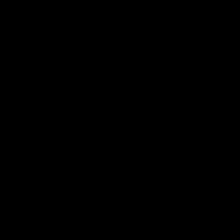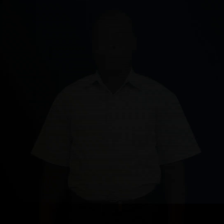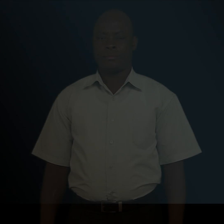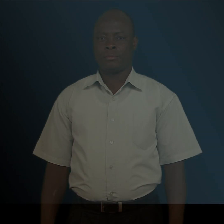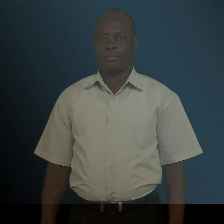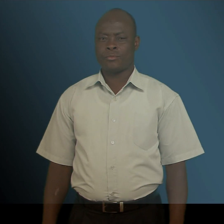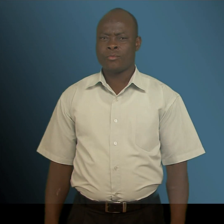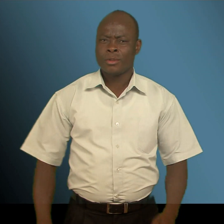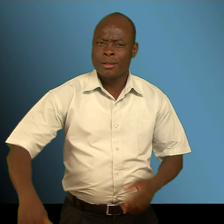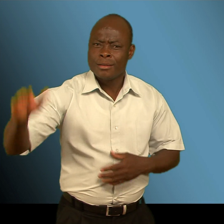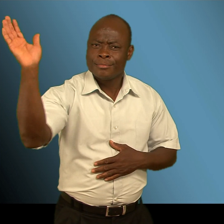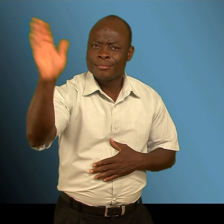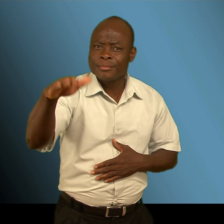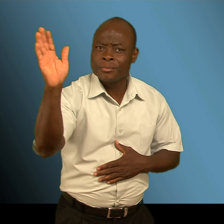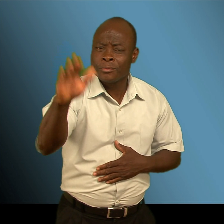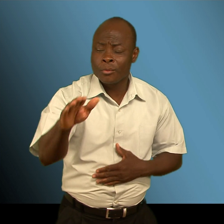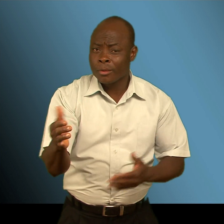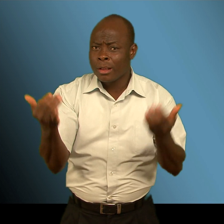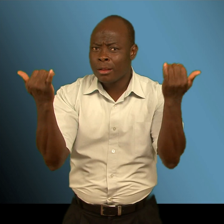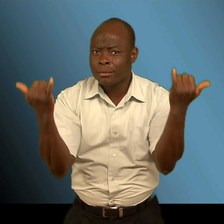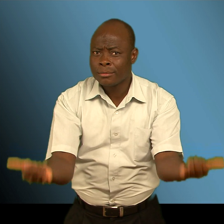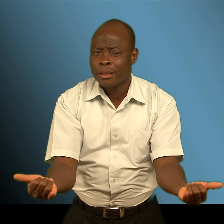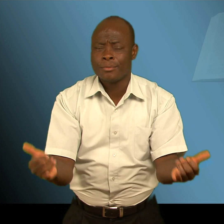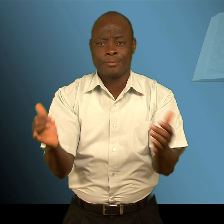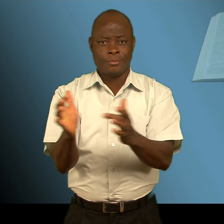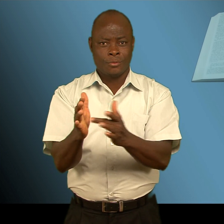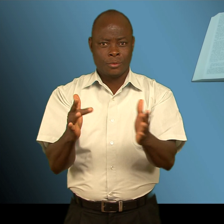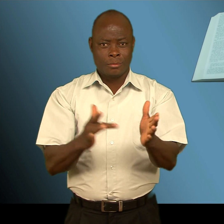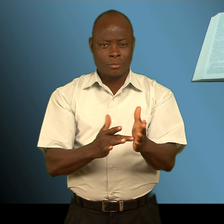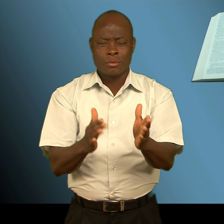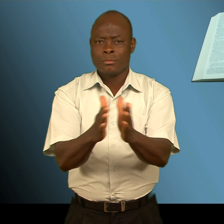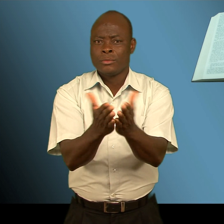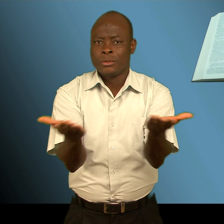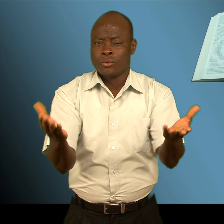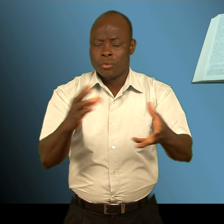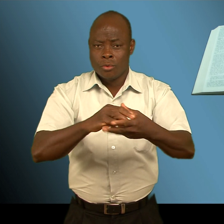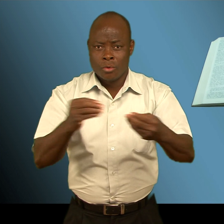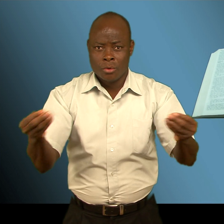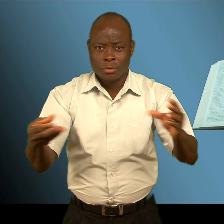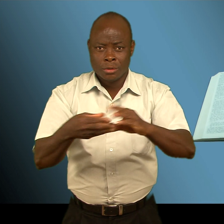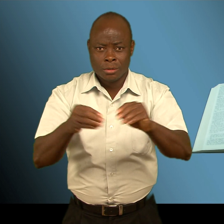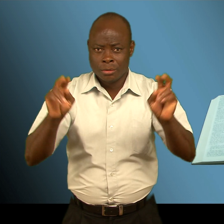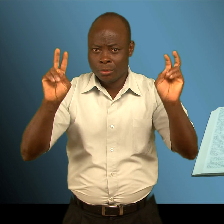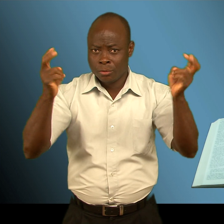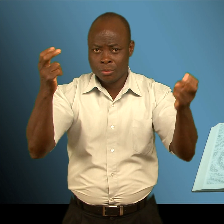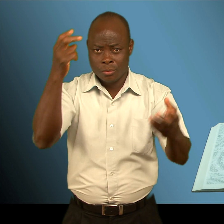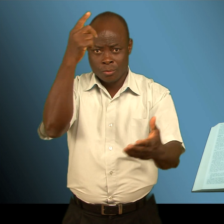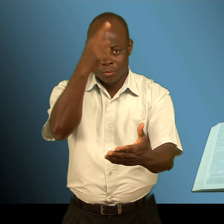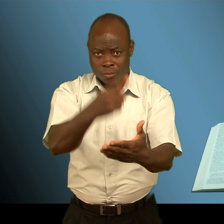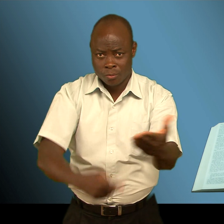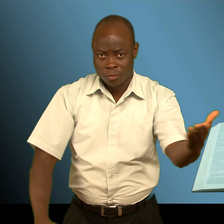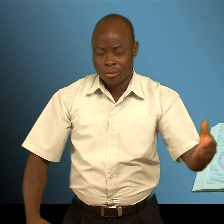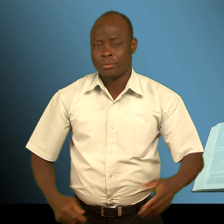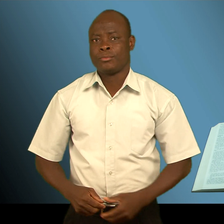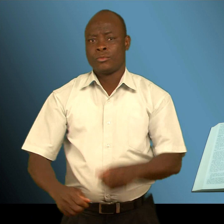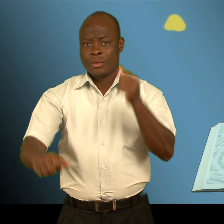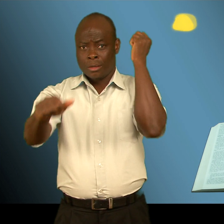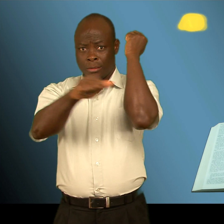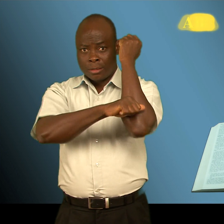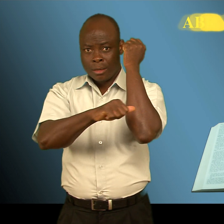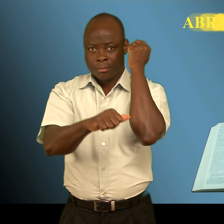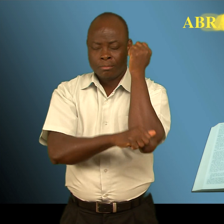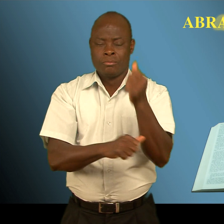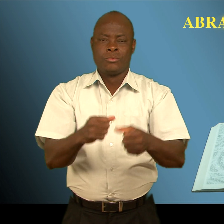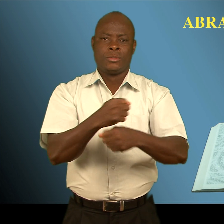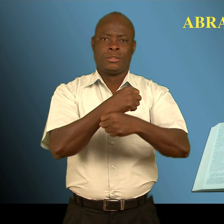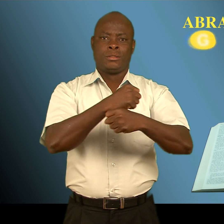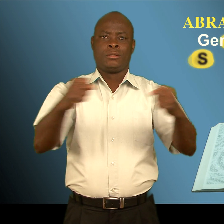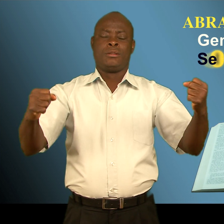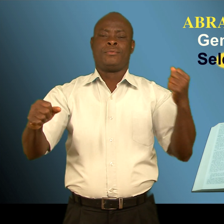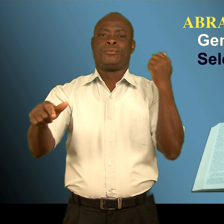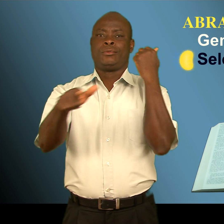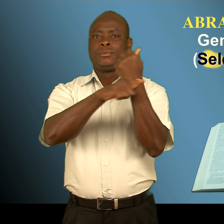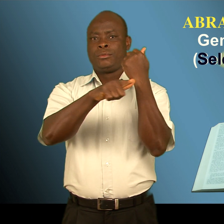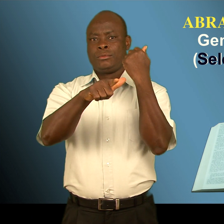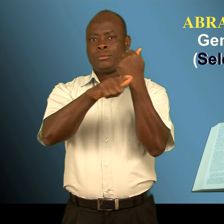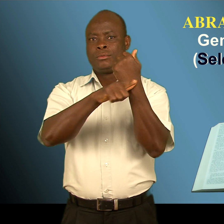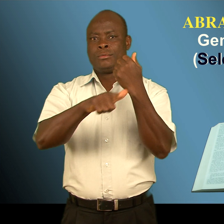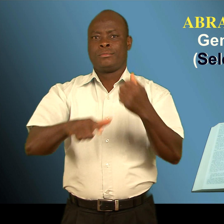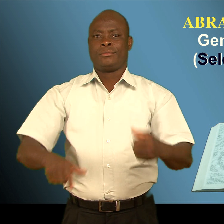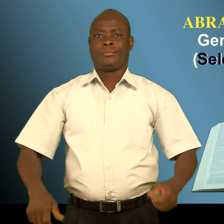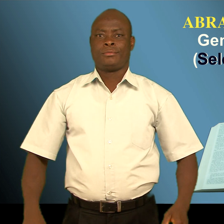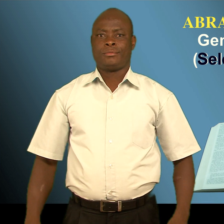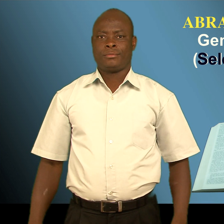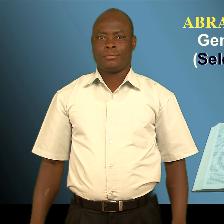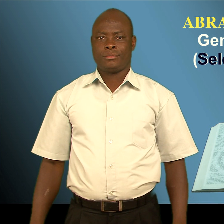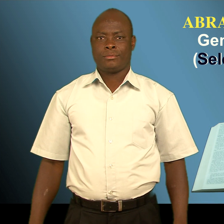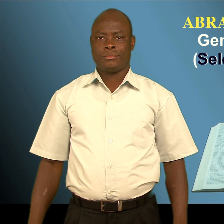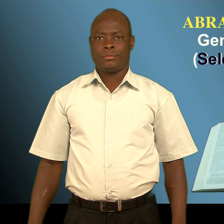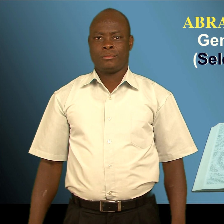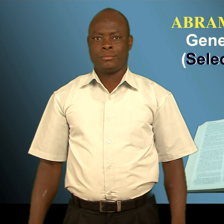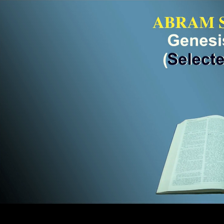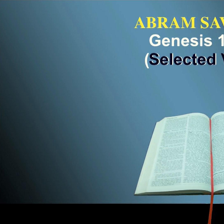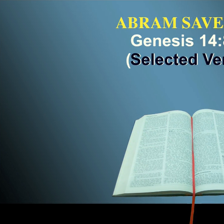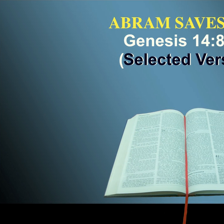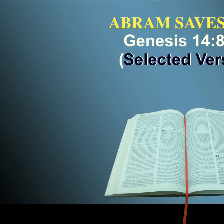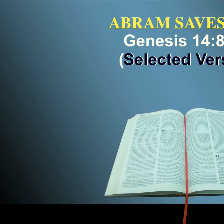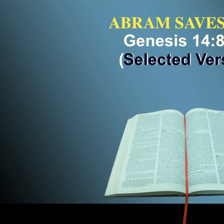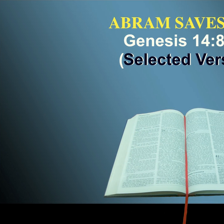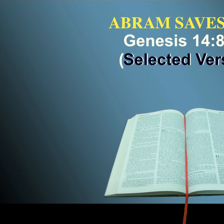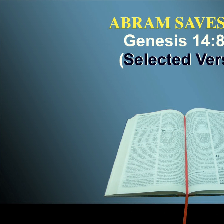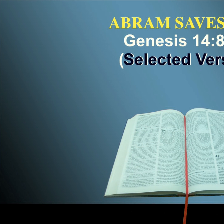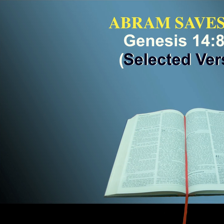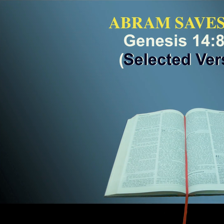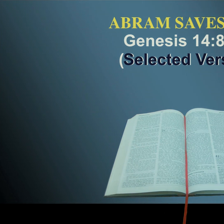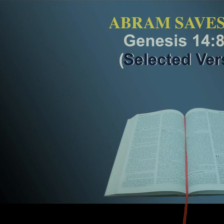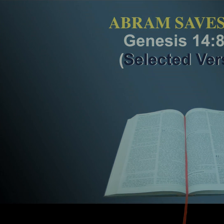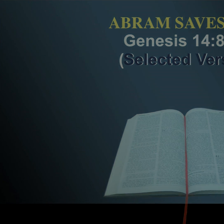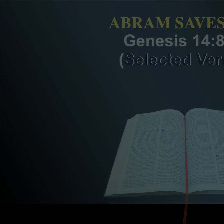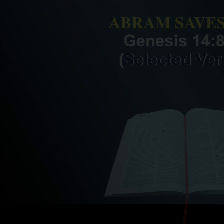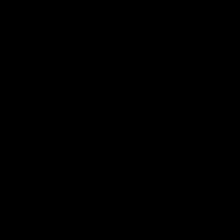Abram save Lot